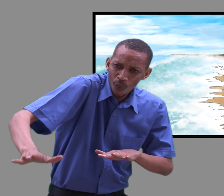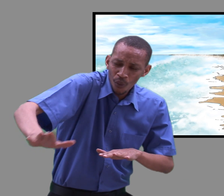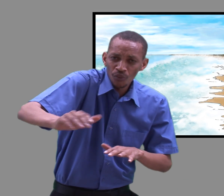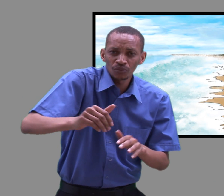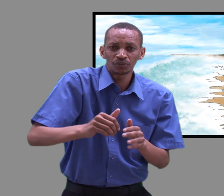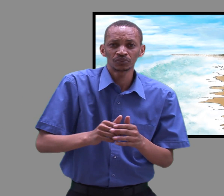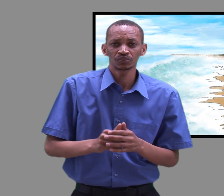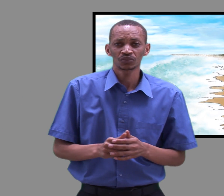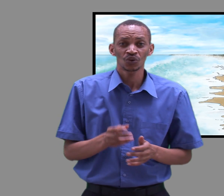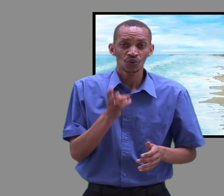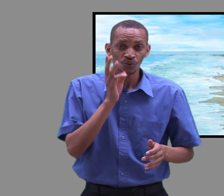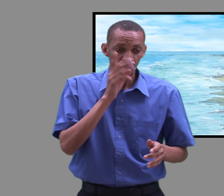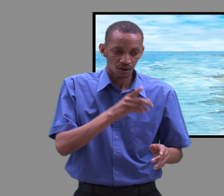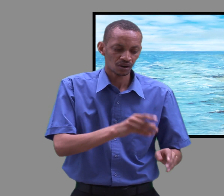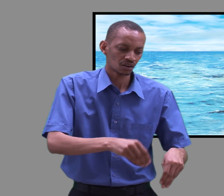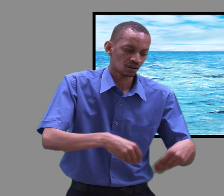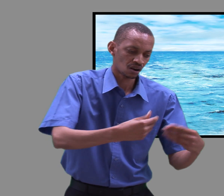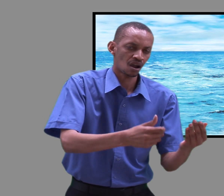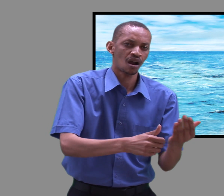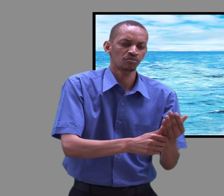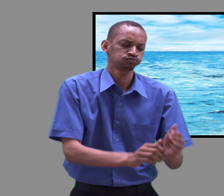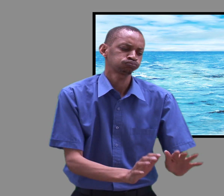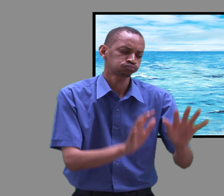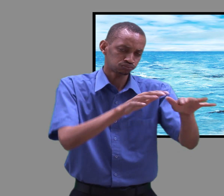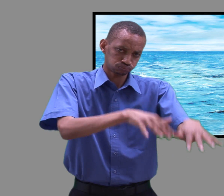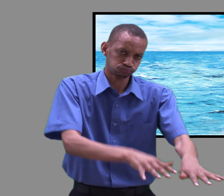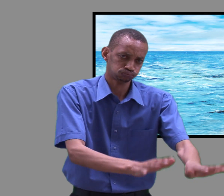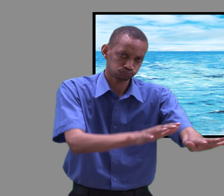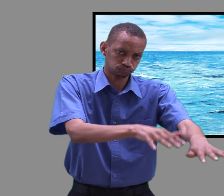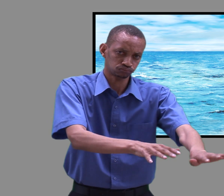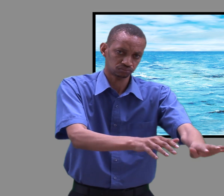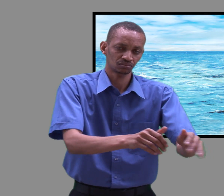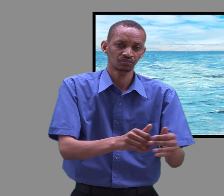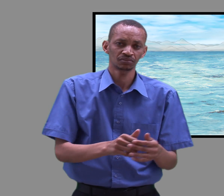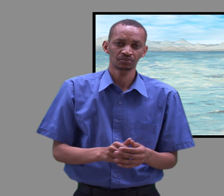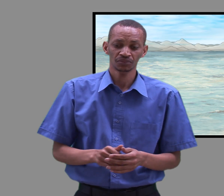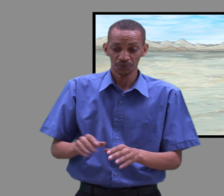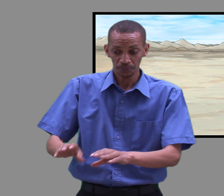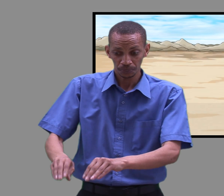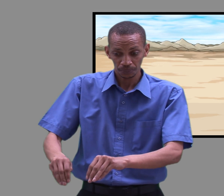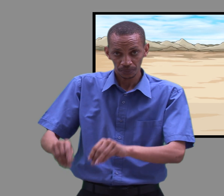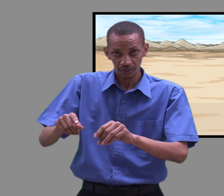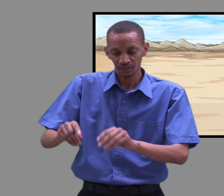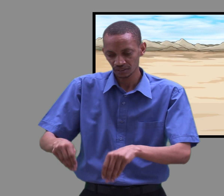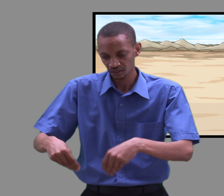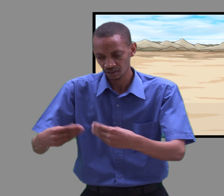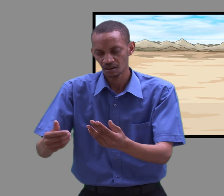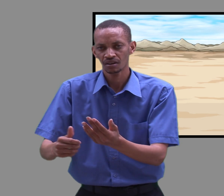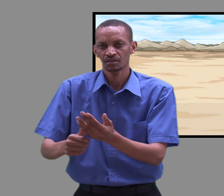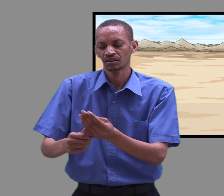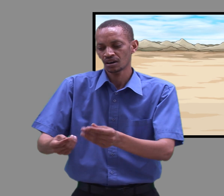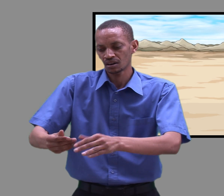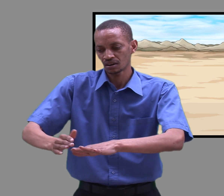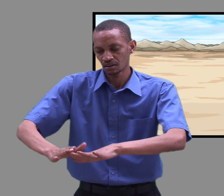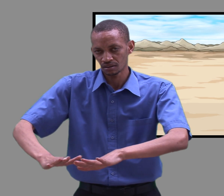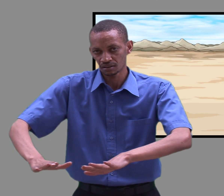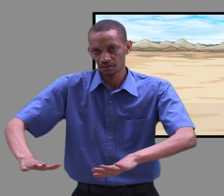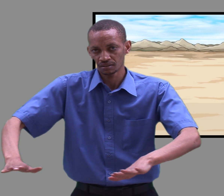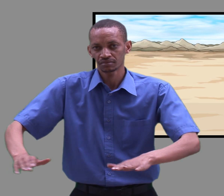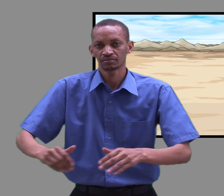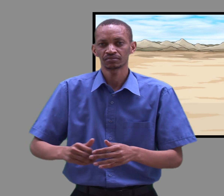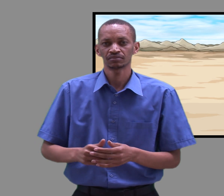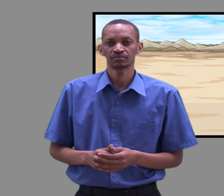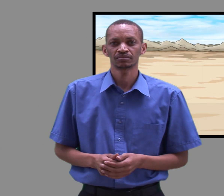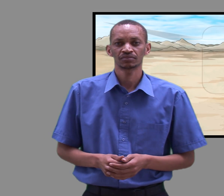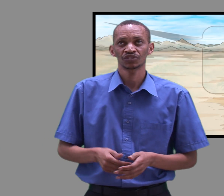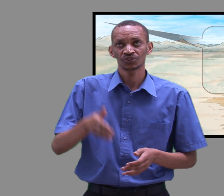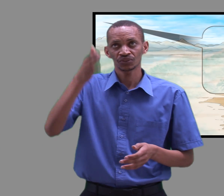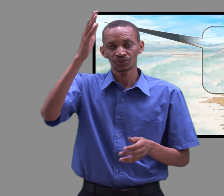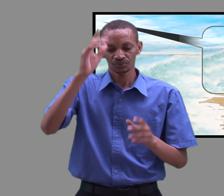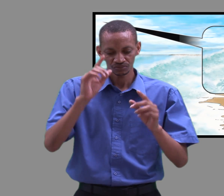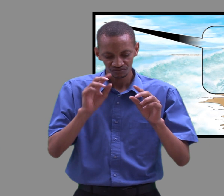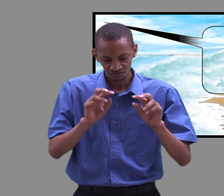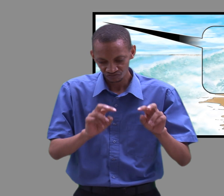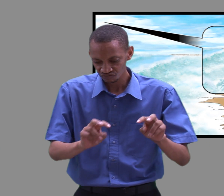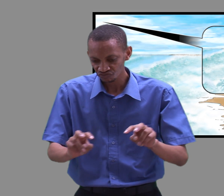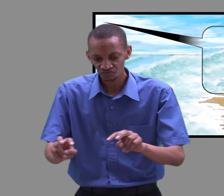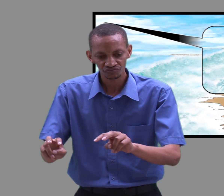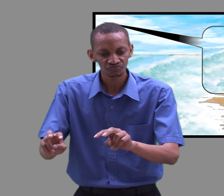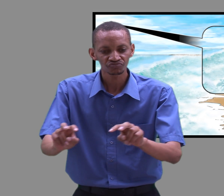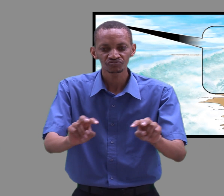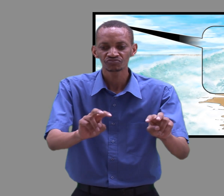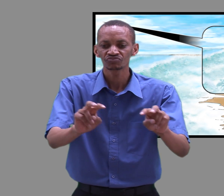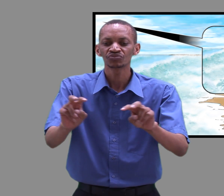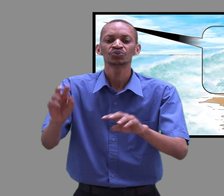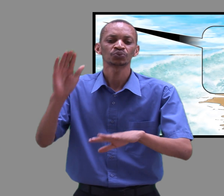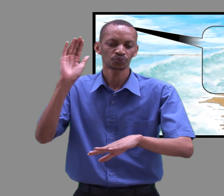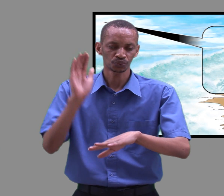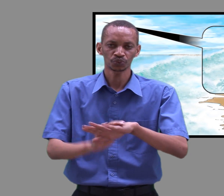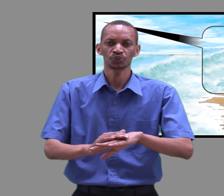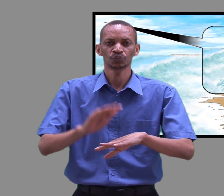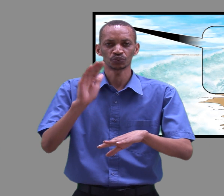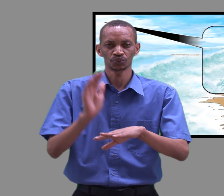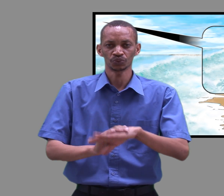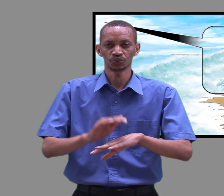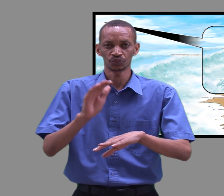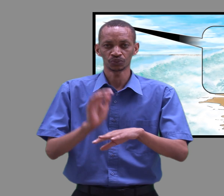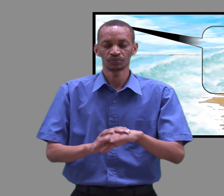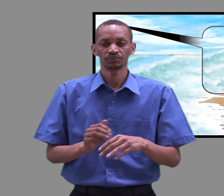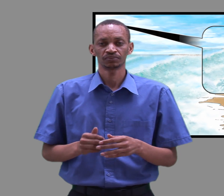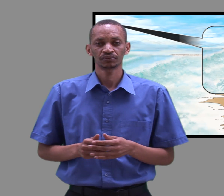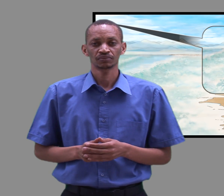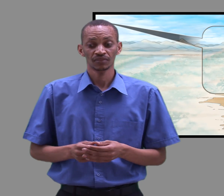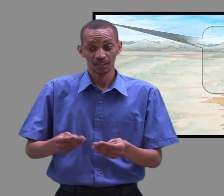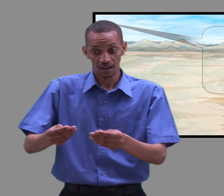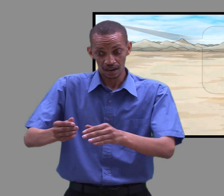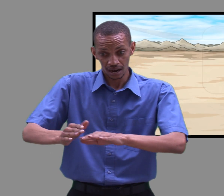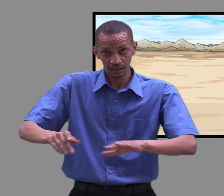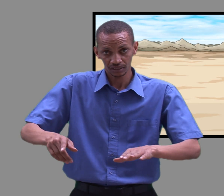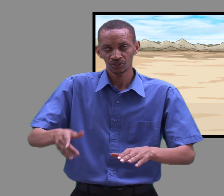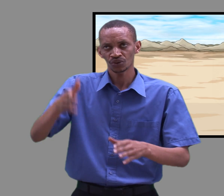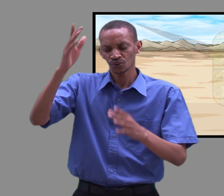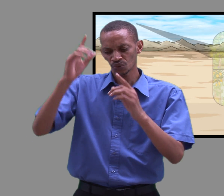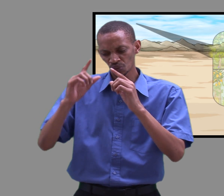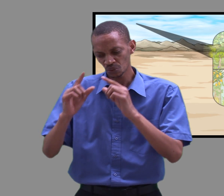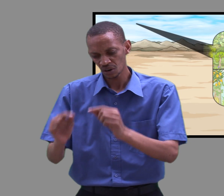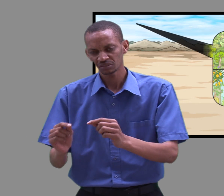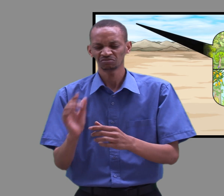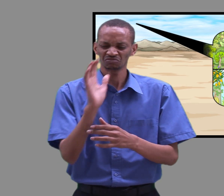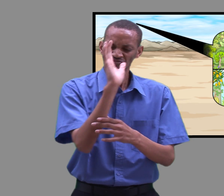God called the dry land “earth,” and the gathering of waters He called “seas.” And God saw that it was good.